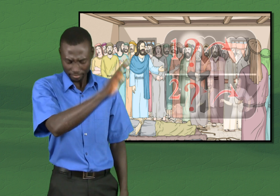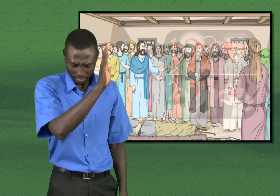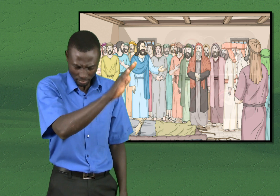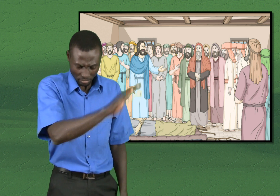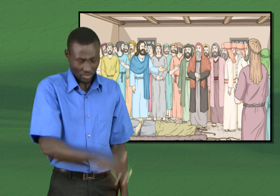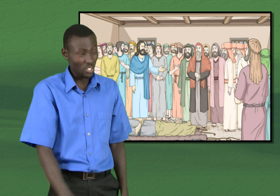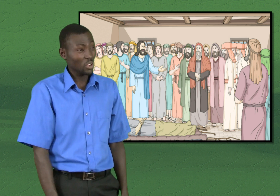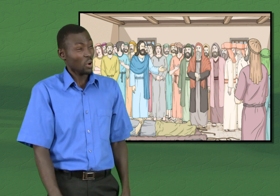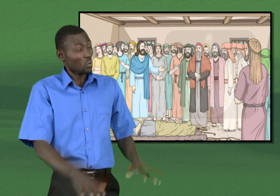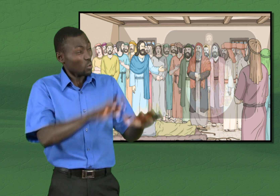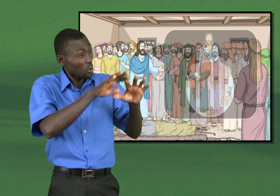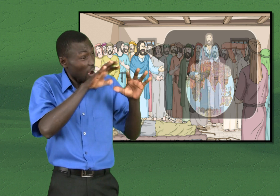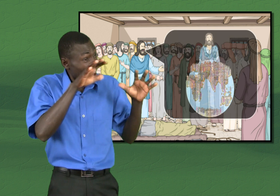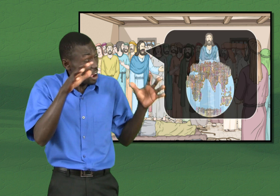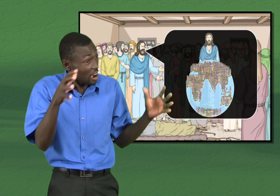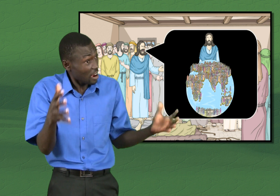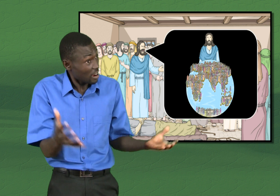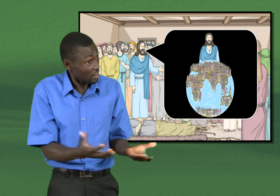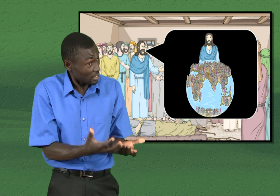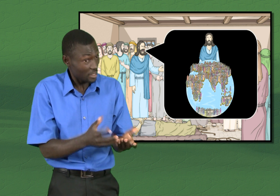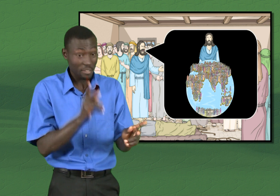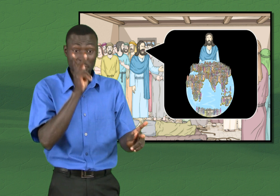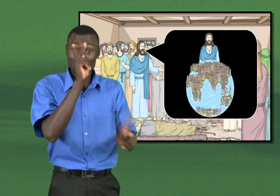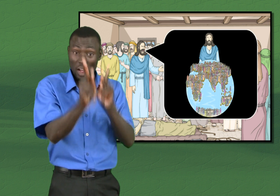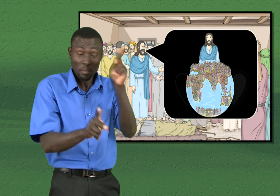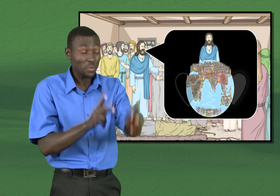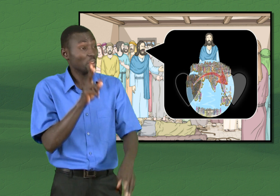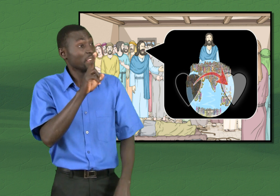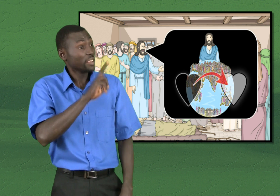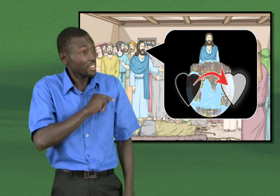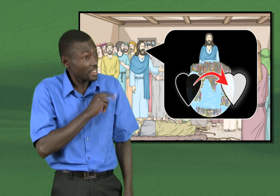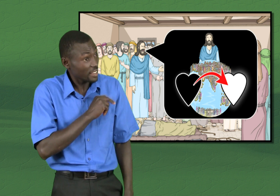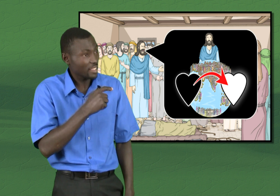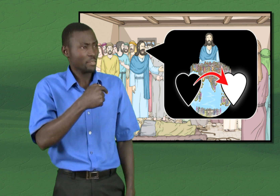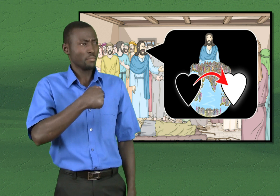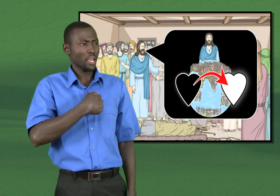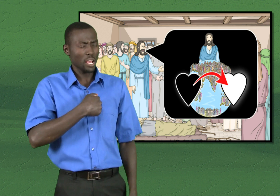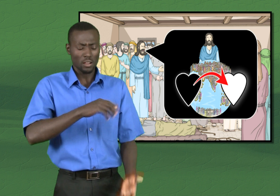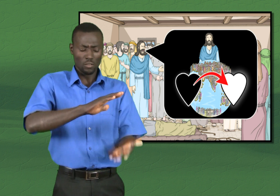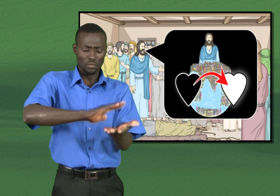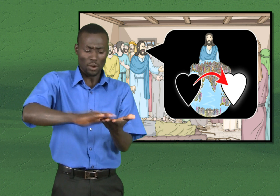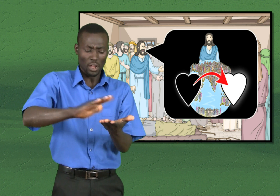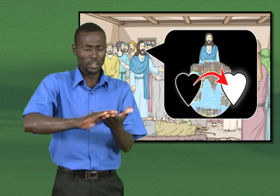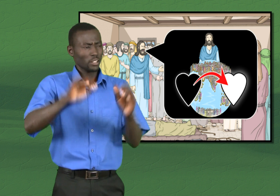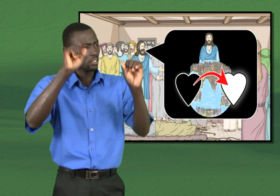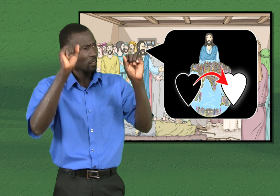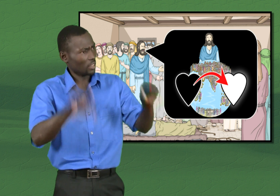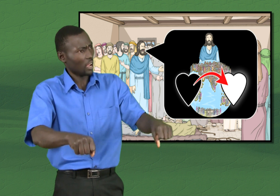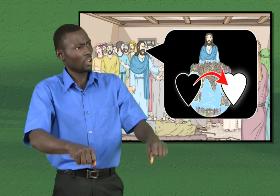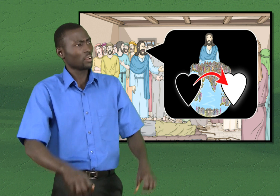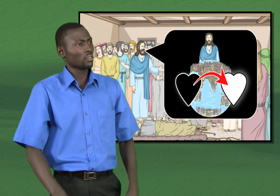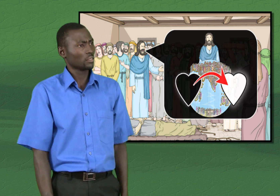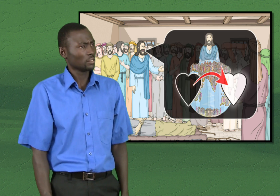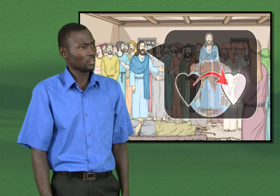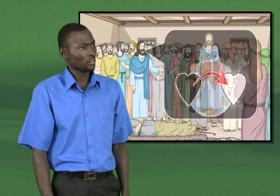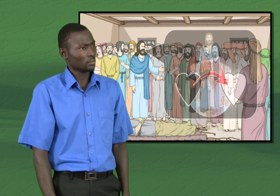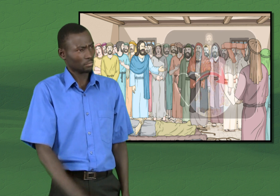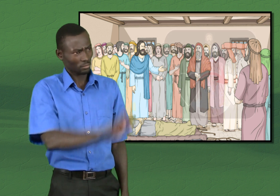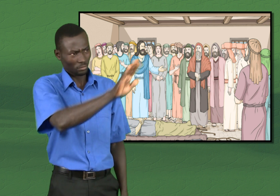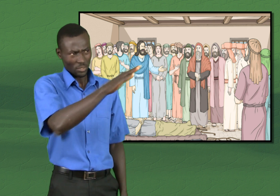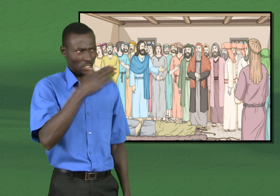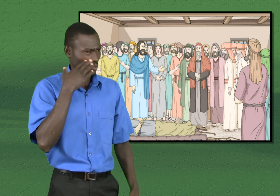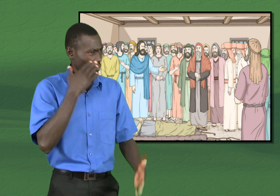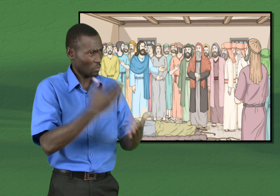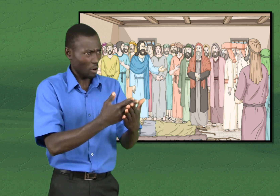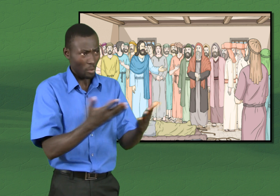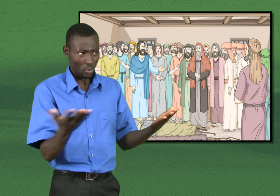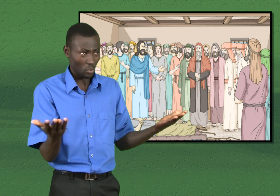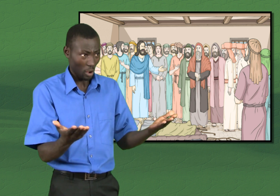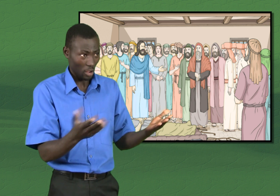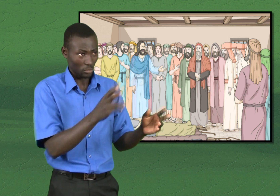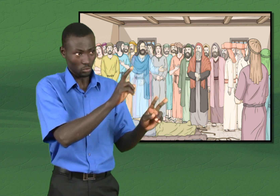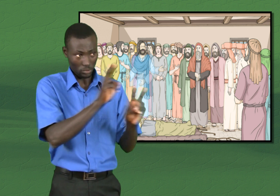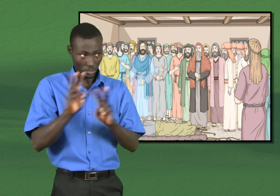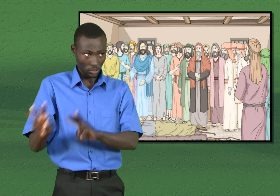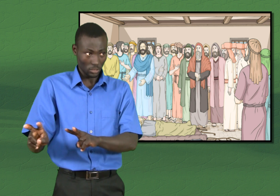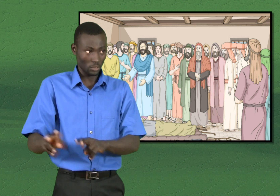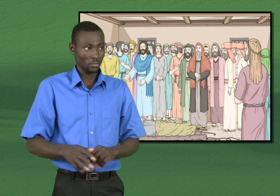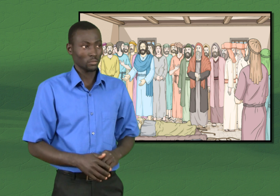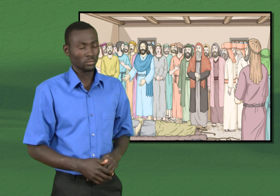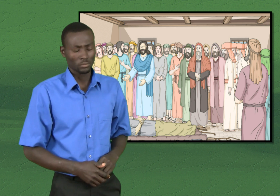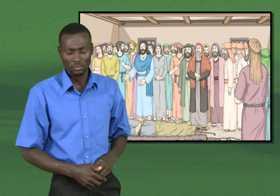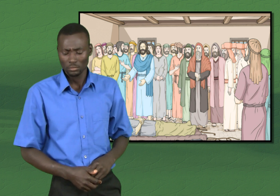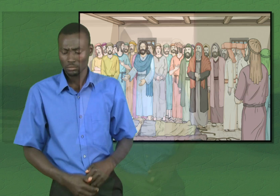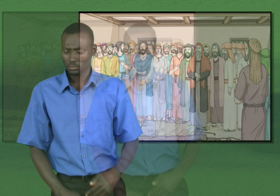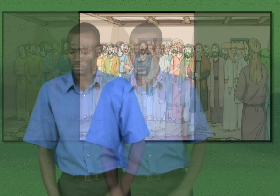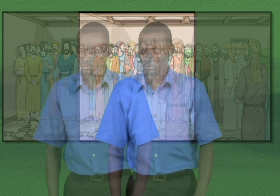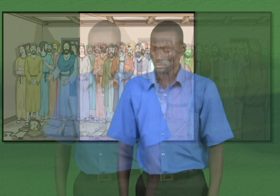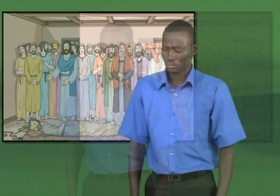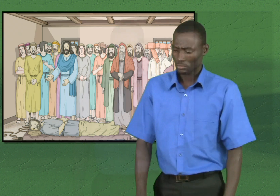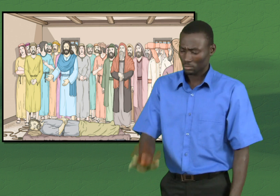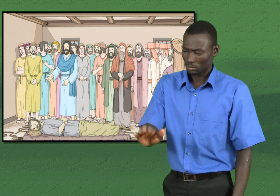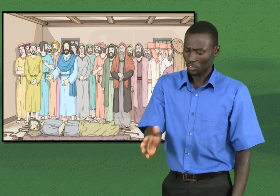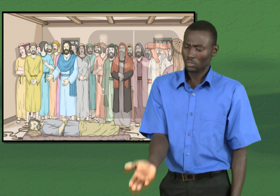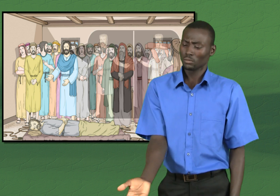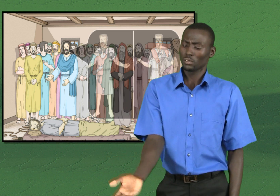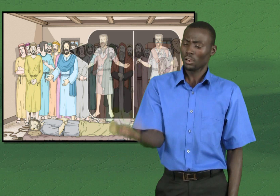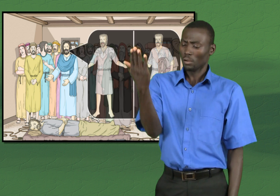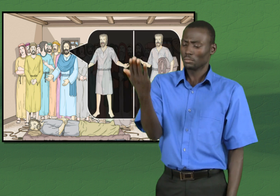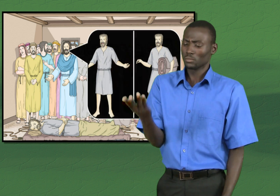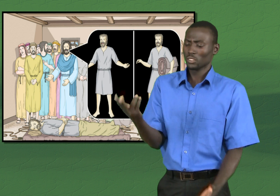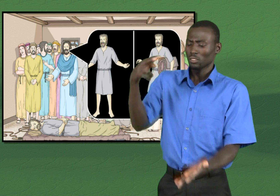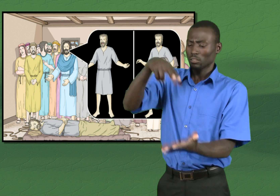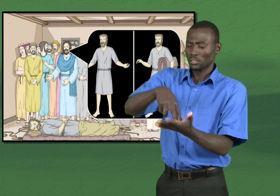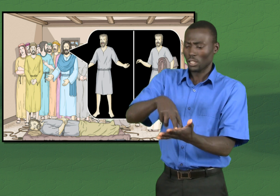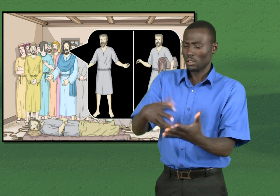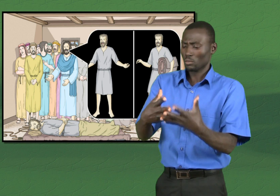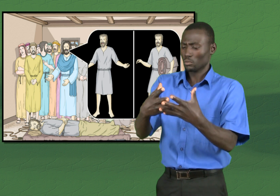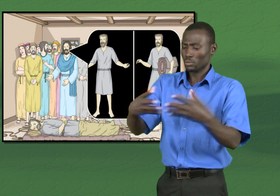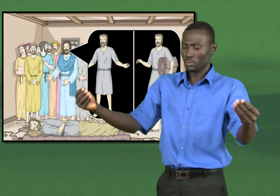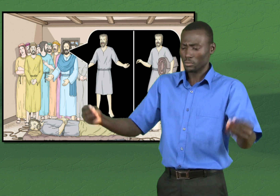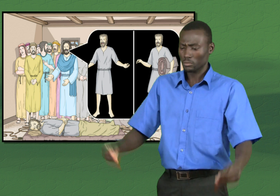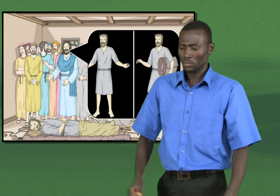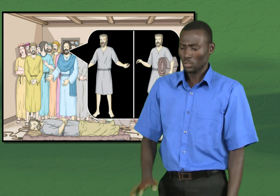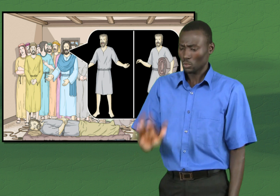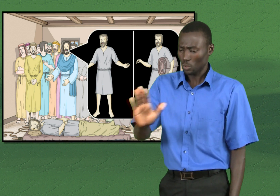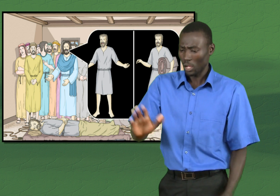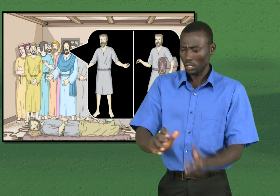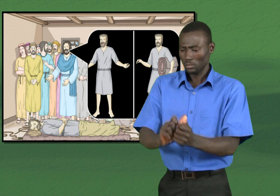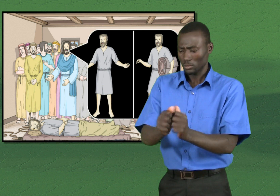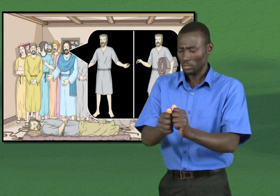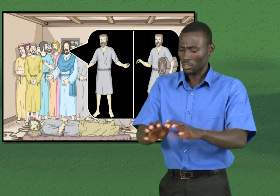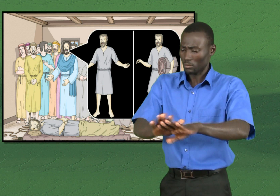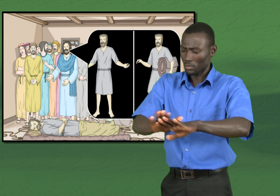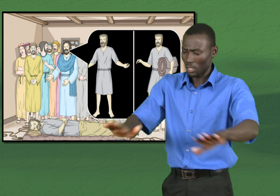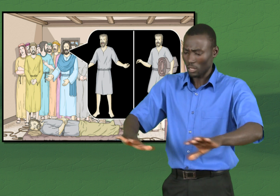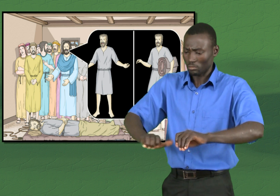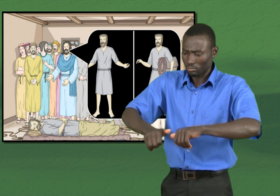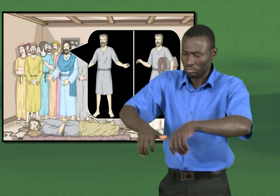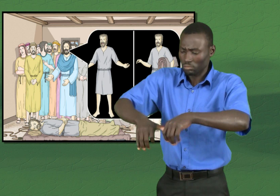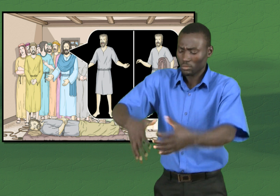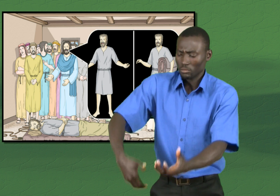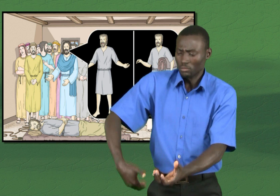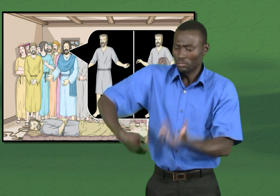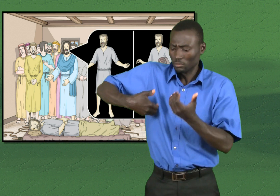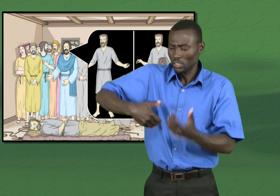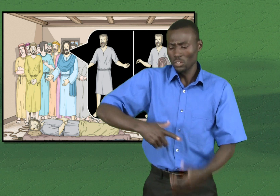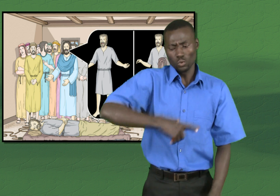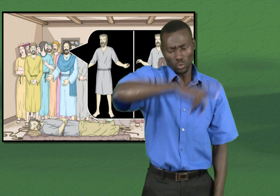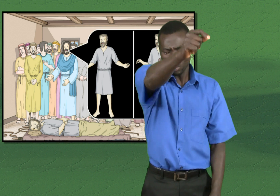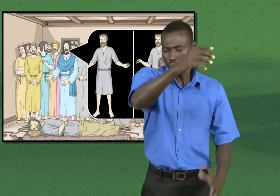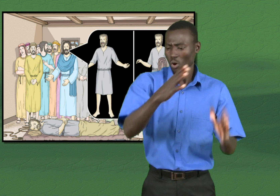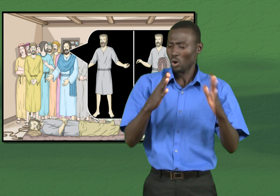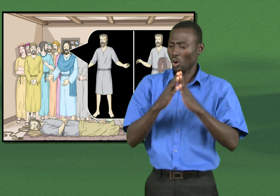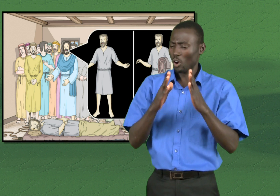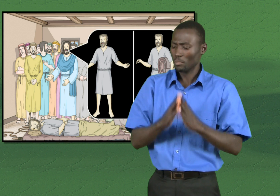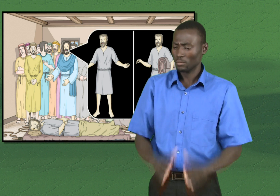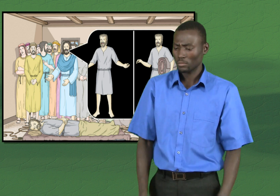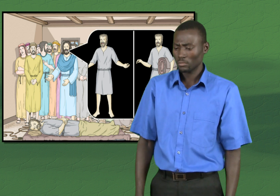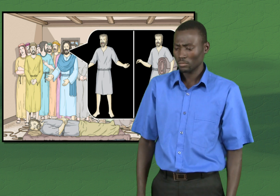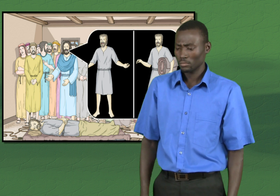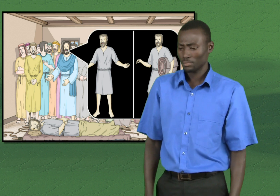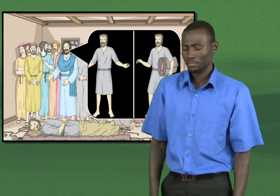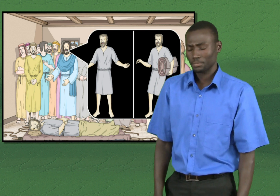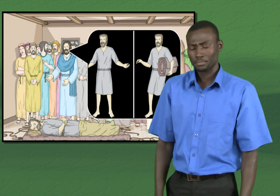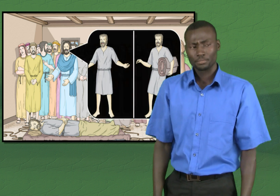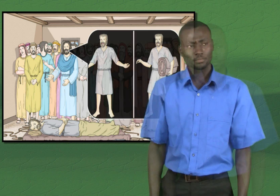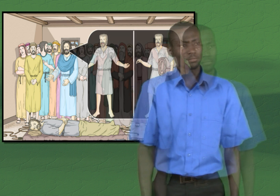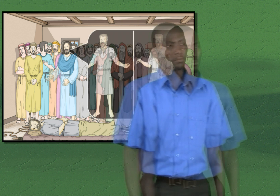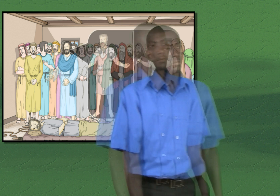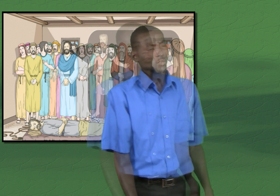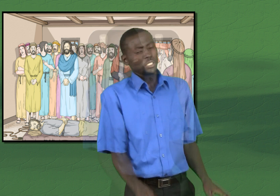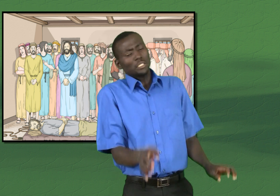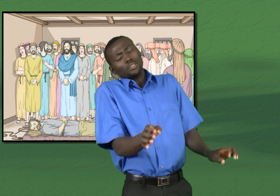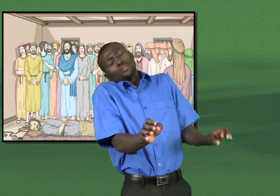But so that you may know that the Son of Man has authority on earth to forgive sins...” He said to the paralytic, “I tell you, get up, pick up your mat, and go home.”